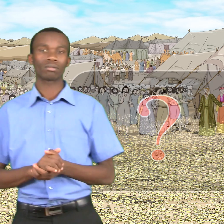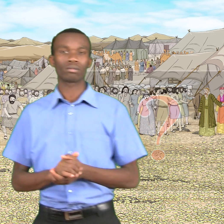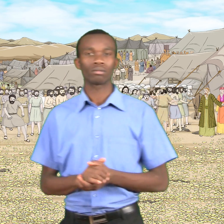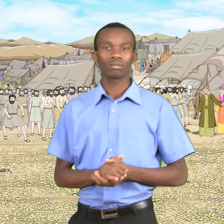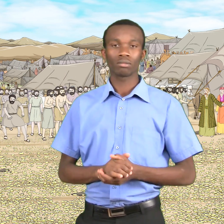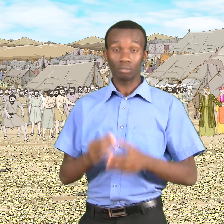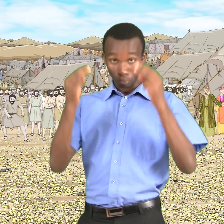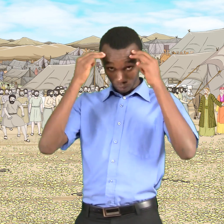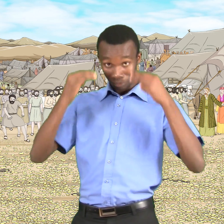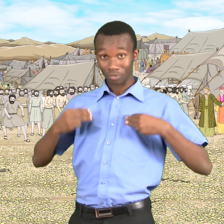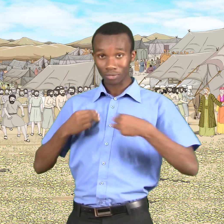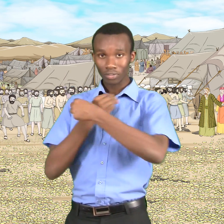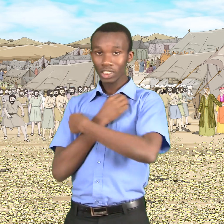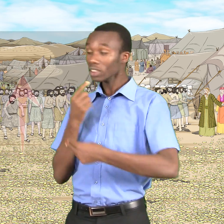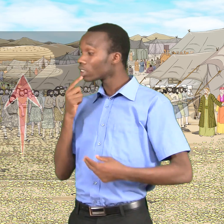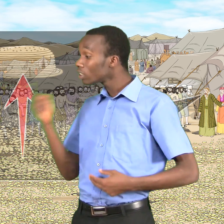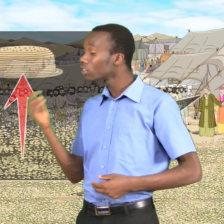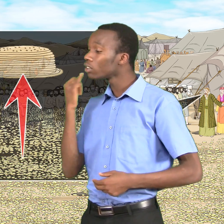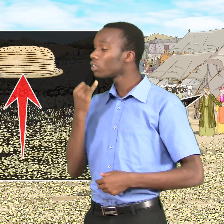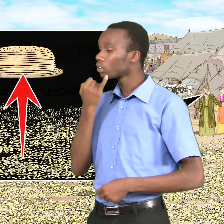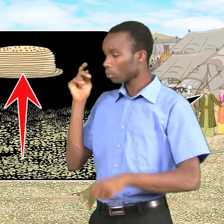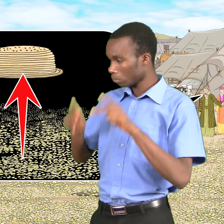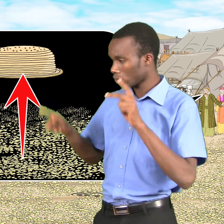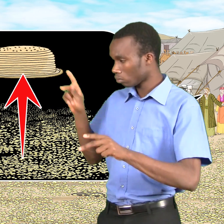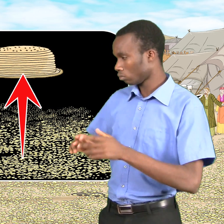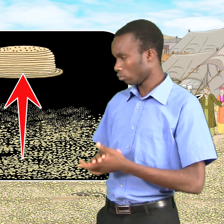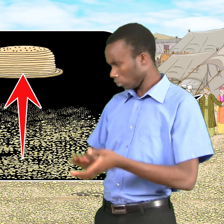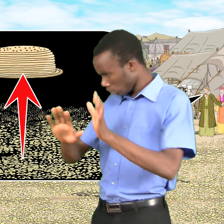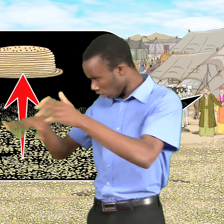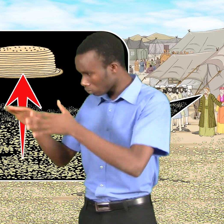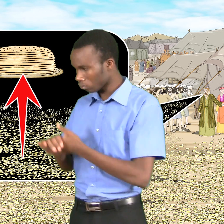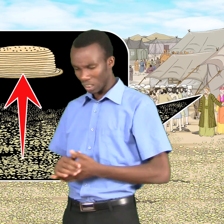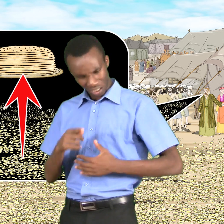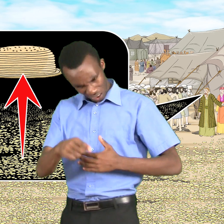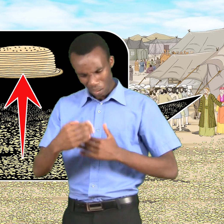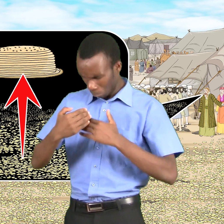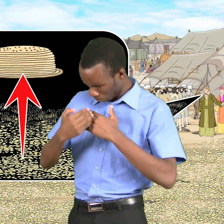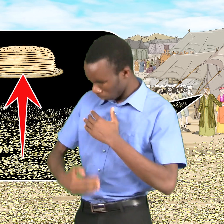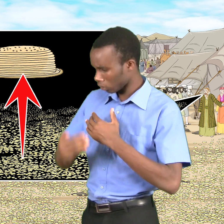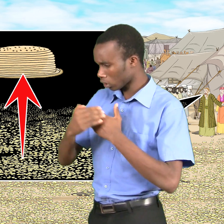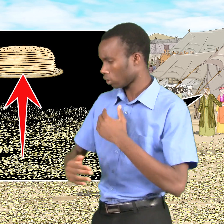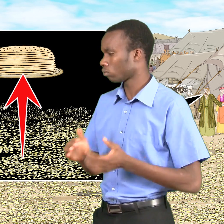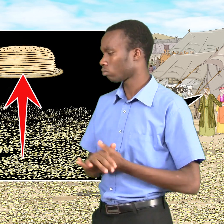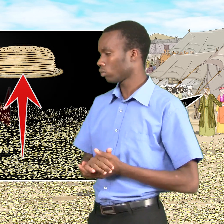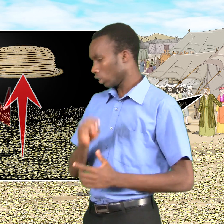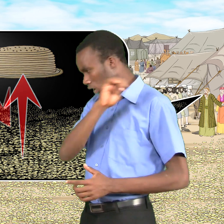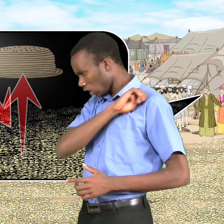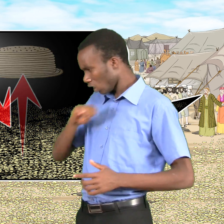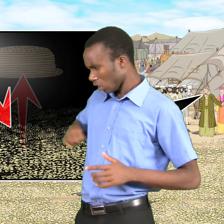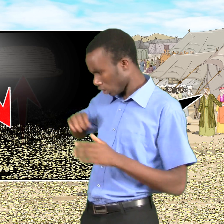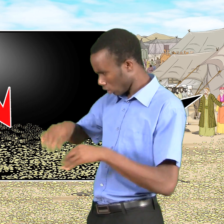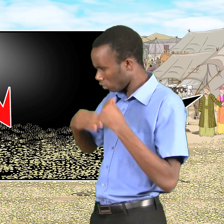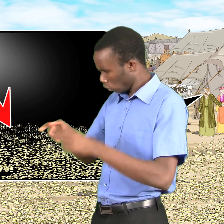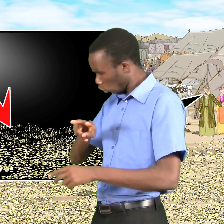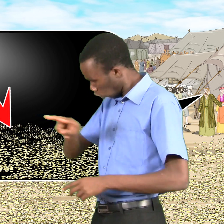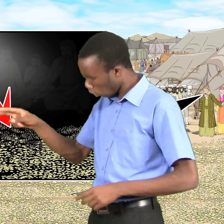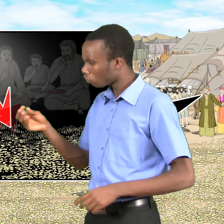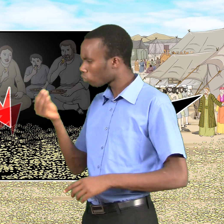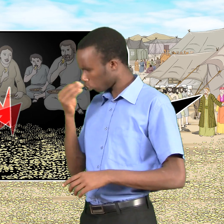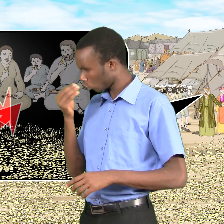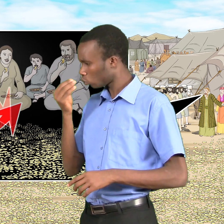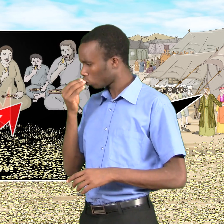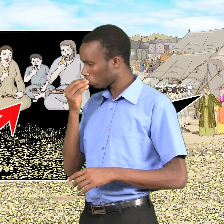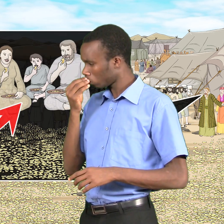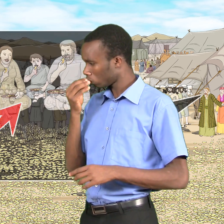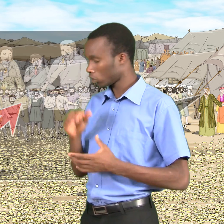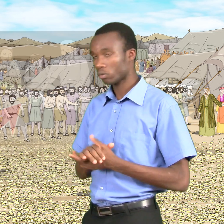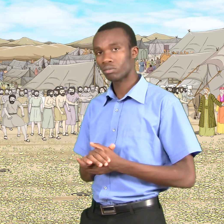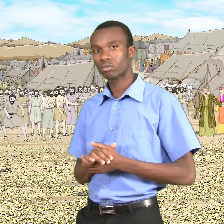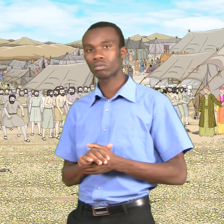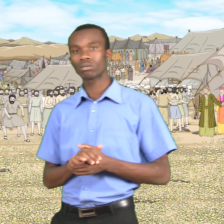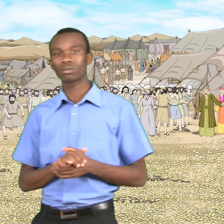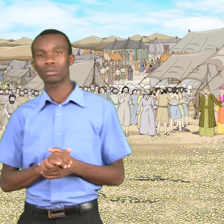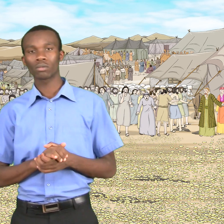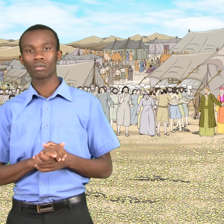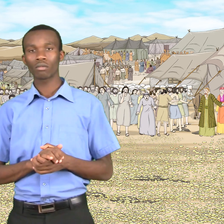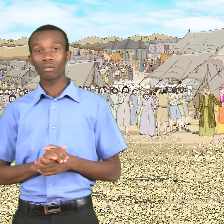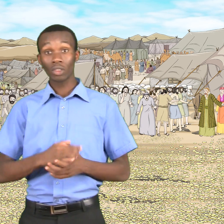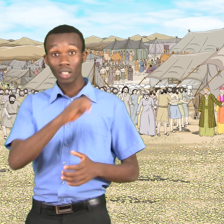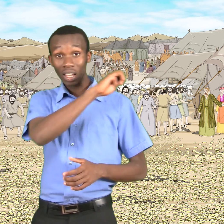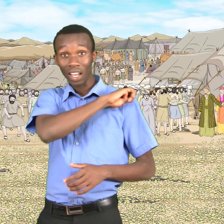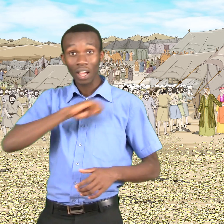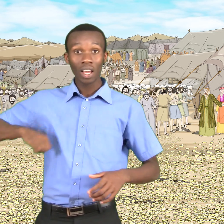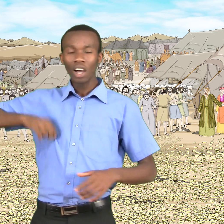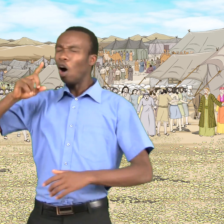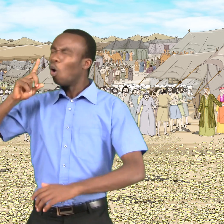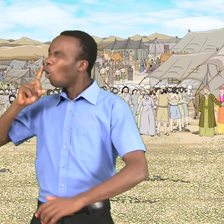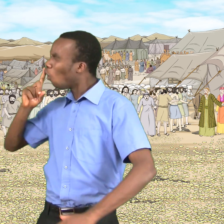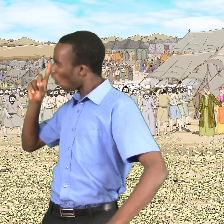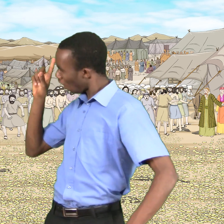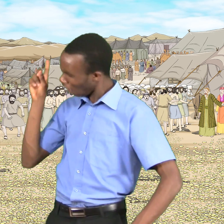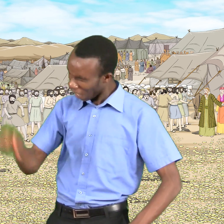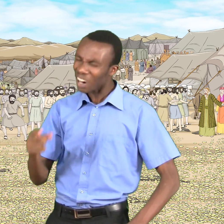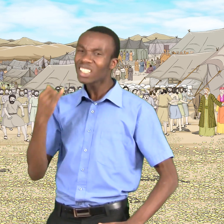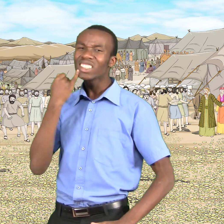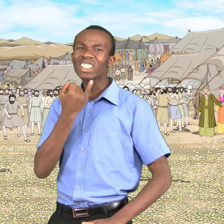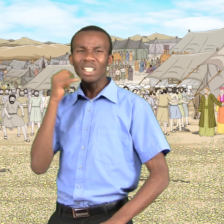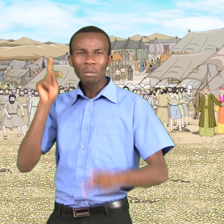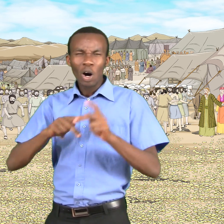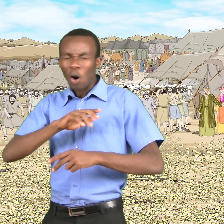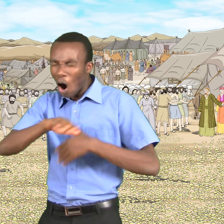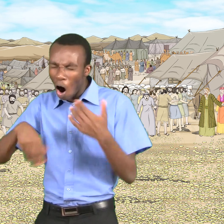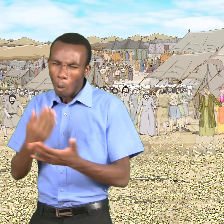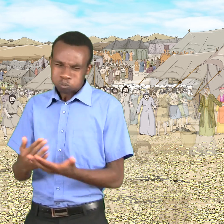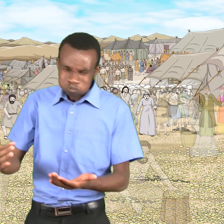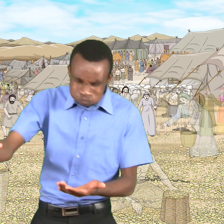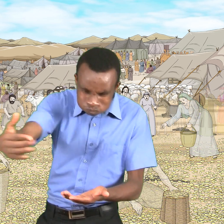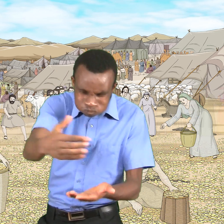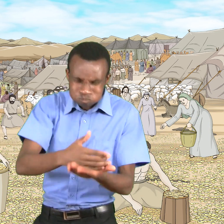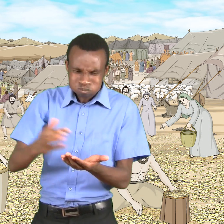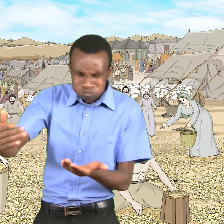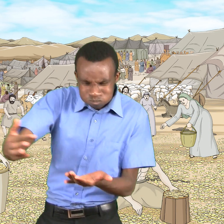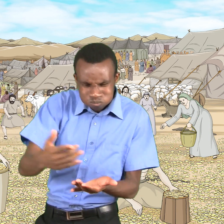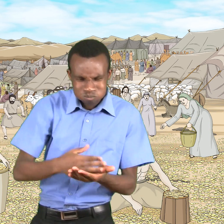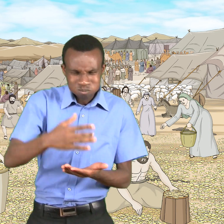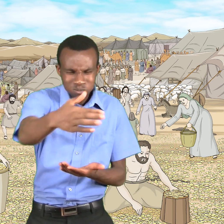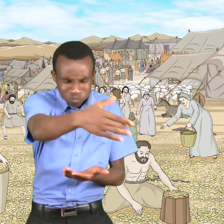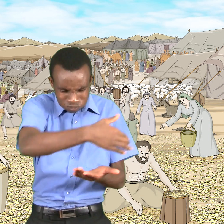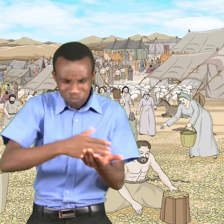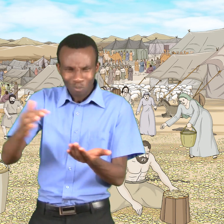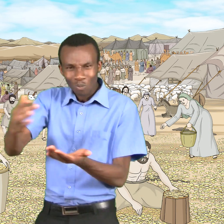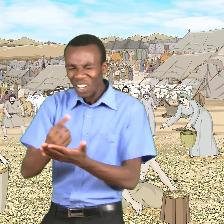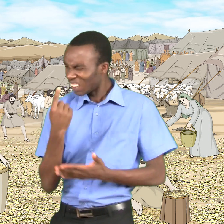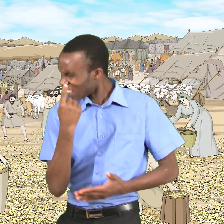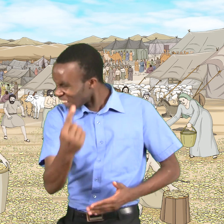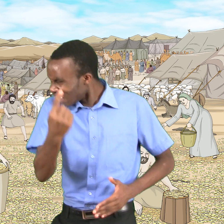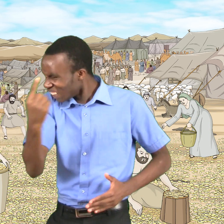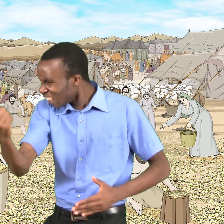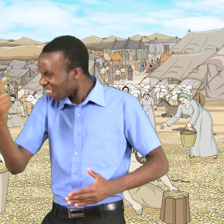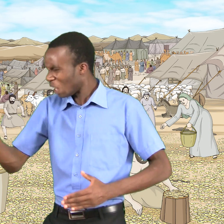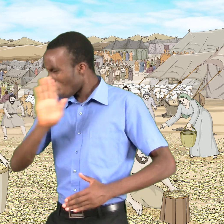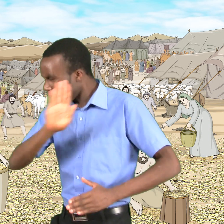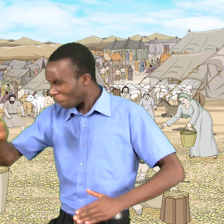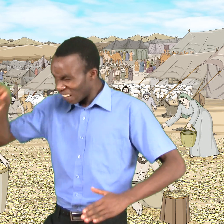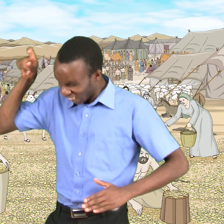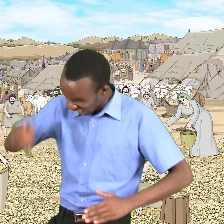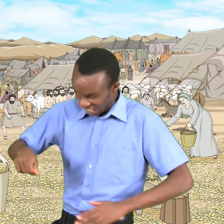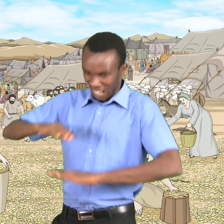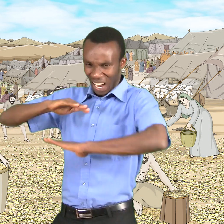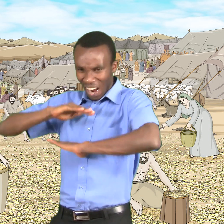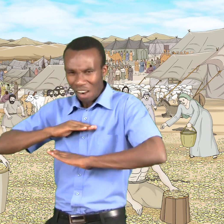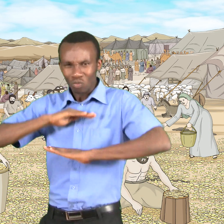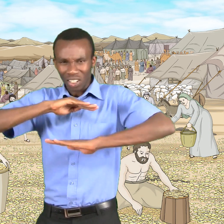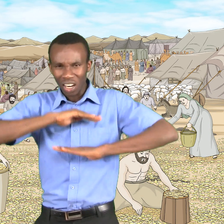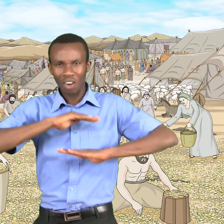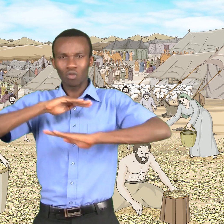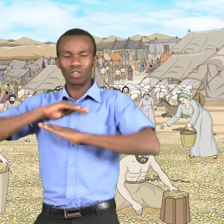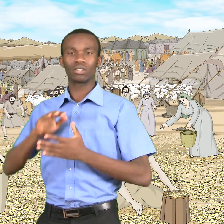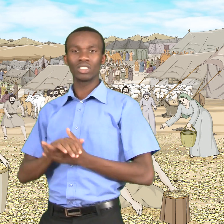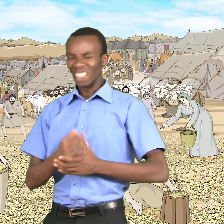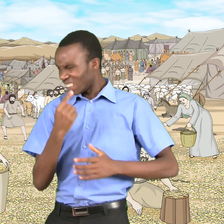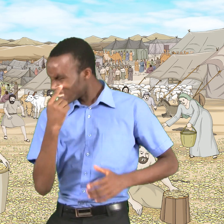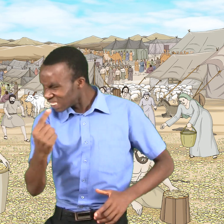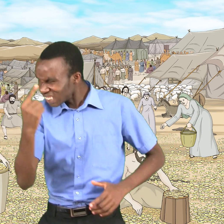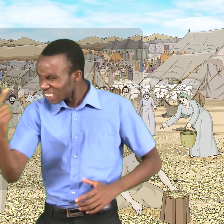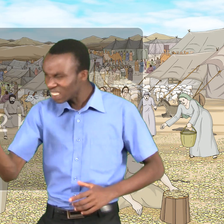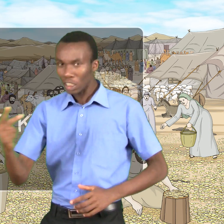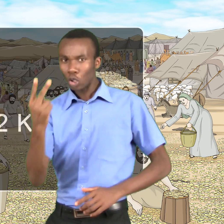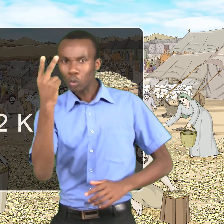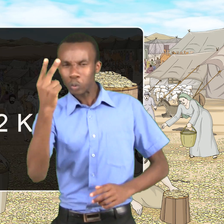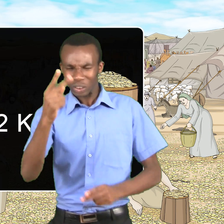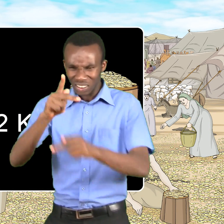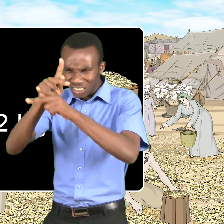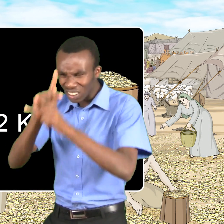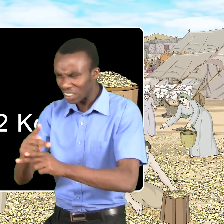So Moses told them, “It is the bread that the LORD has given you to eat. This is what the LORD has commanded: ‘Each one is to gather as much as he needs.